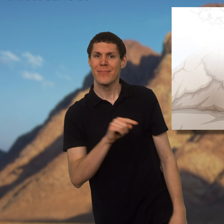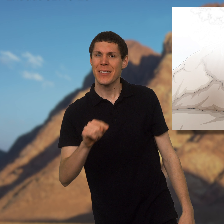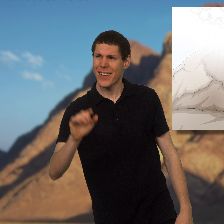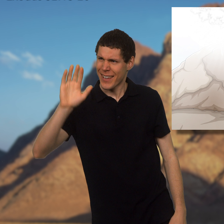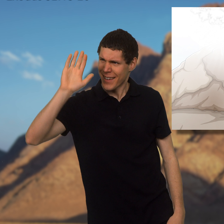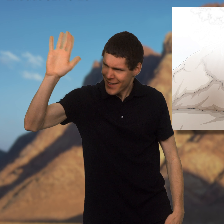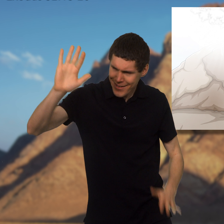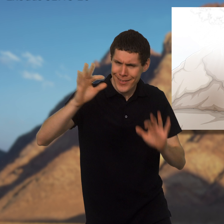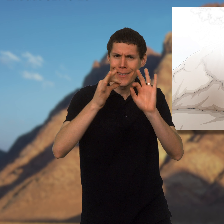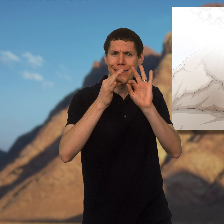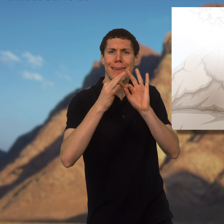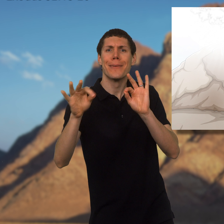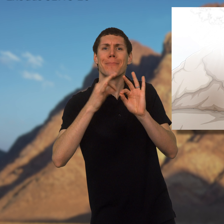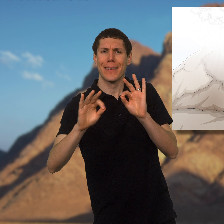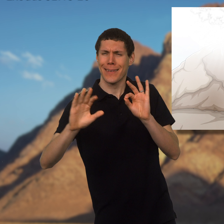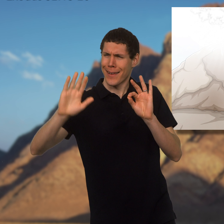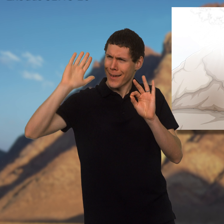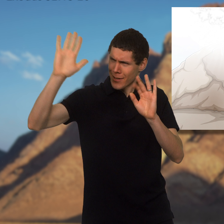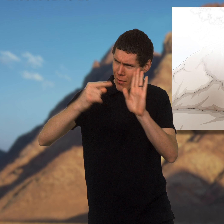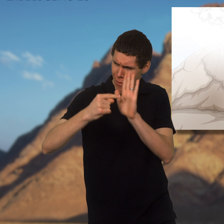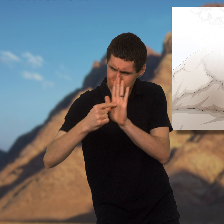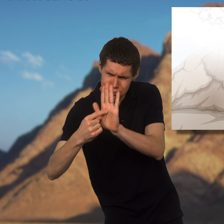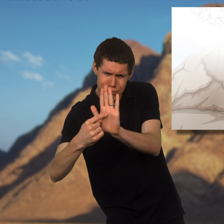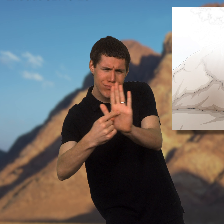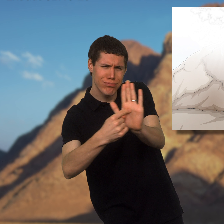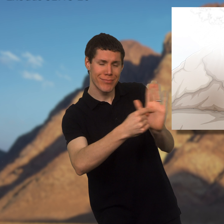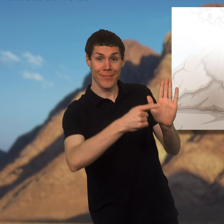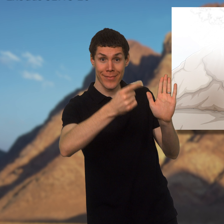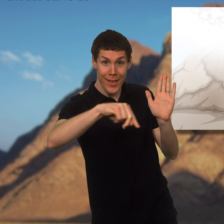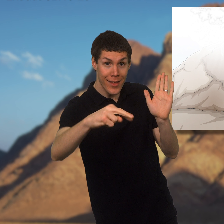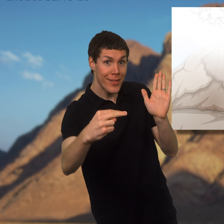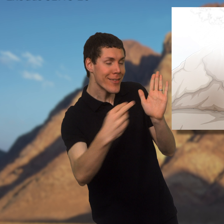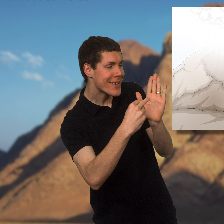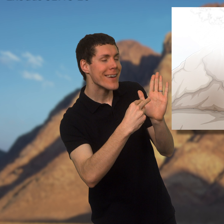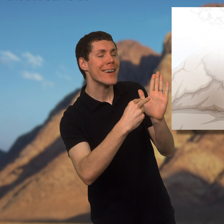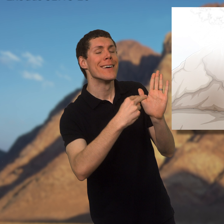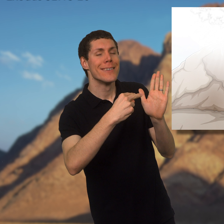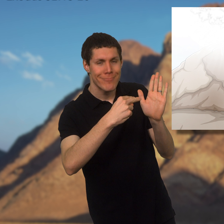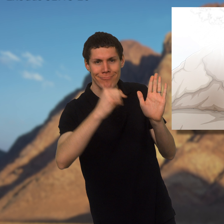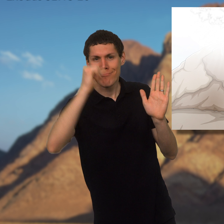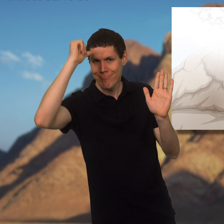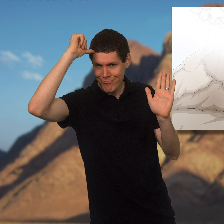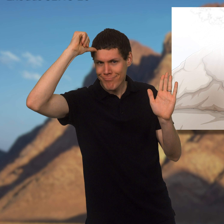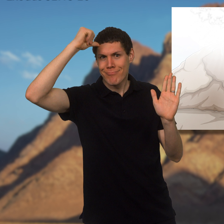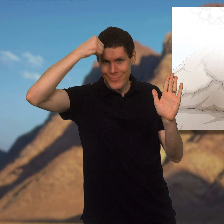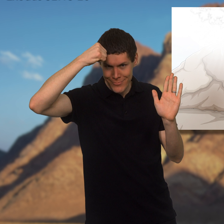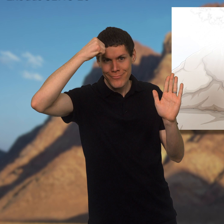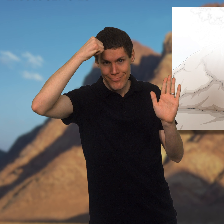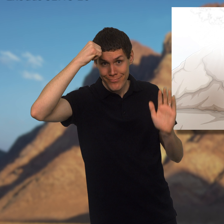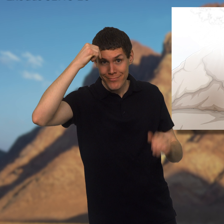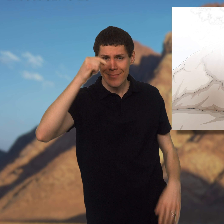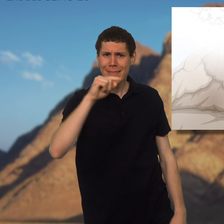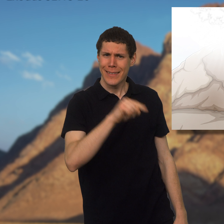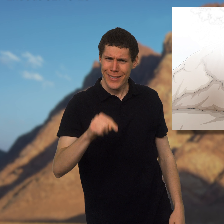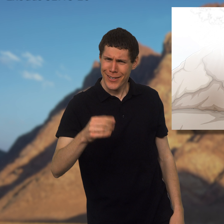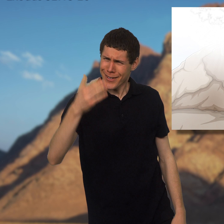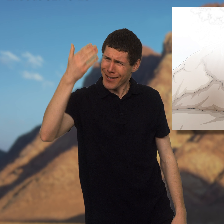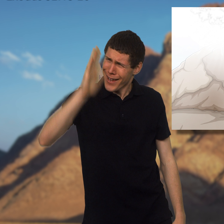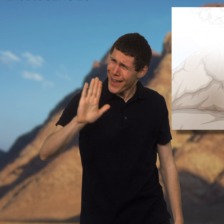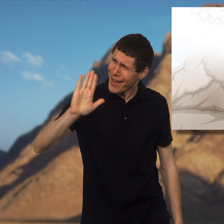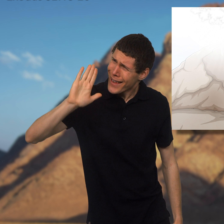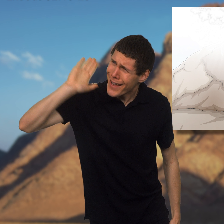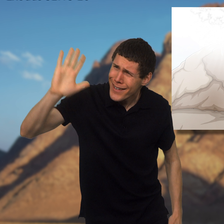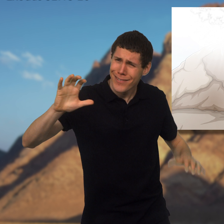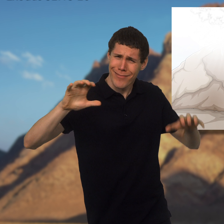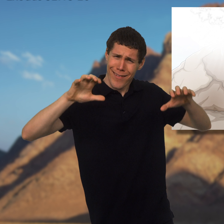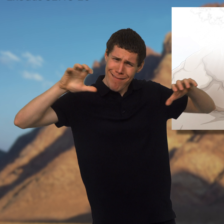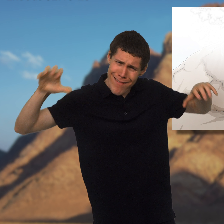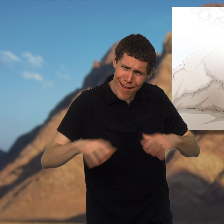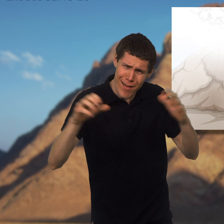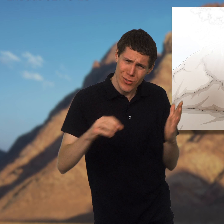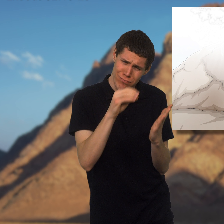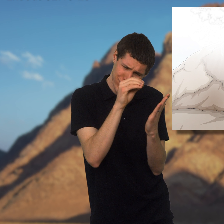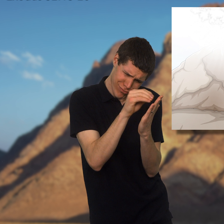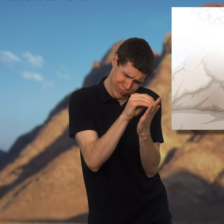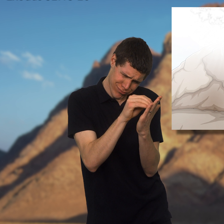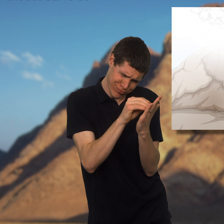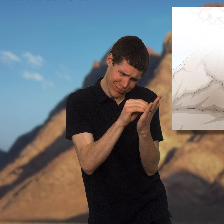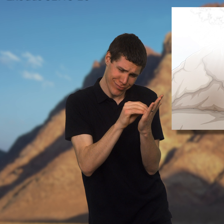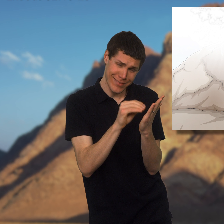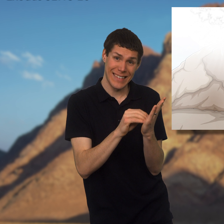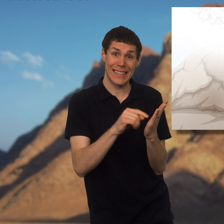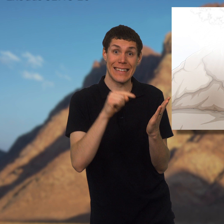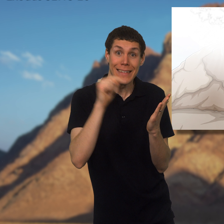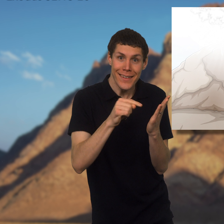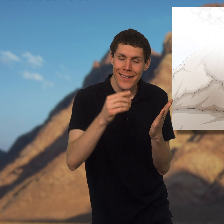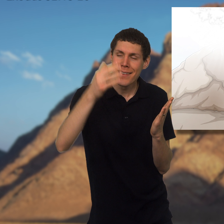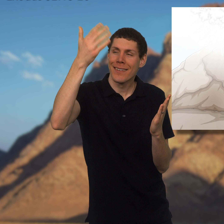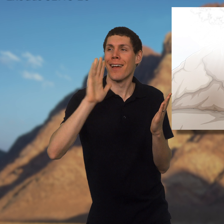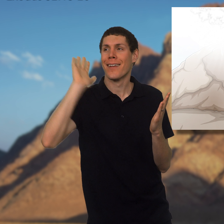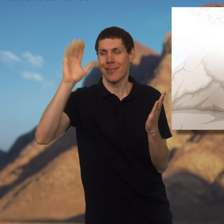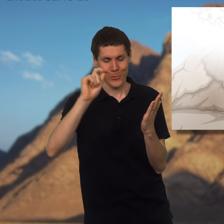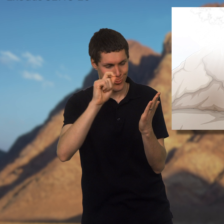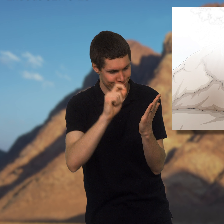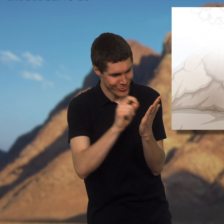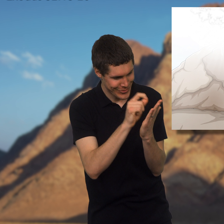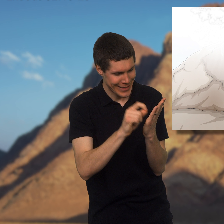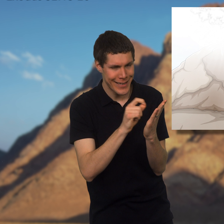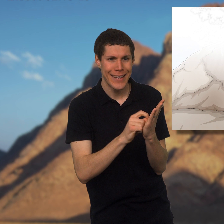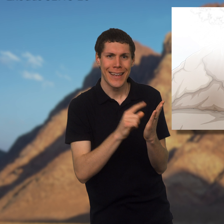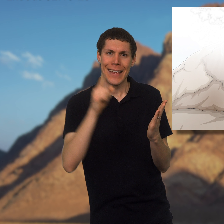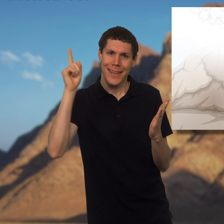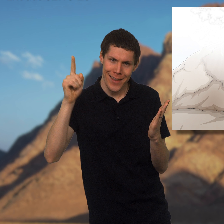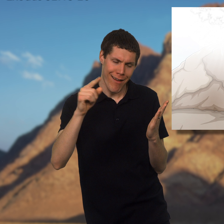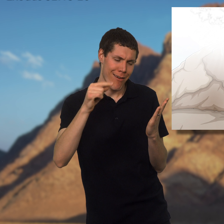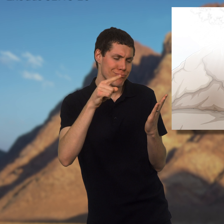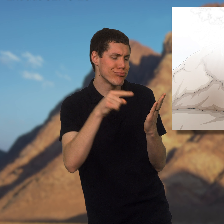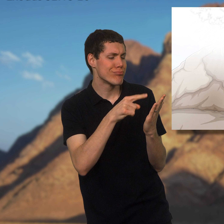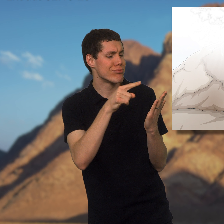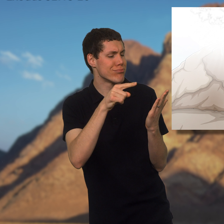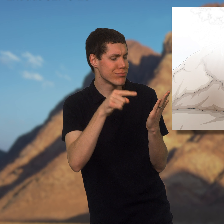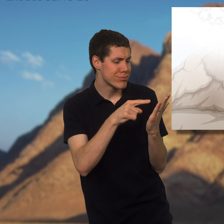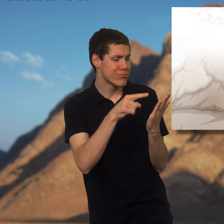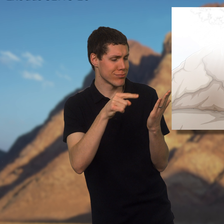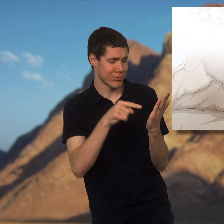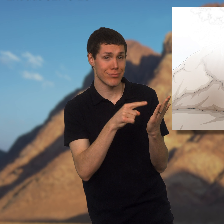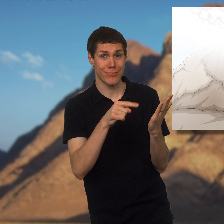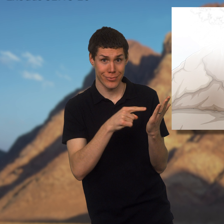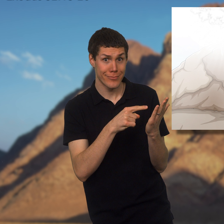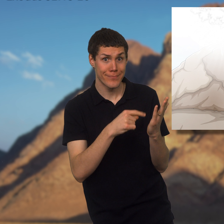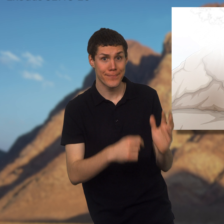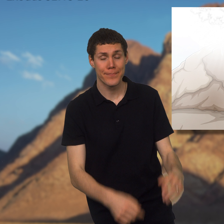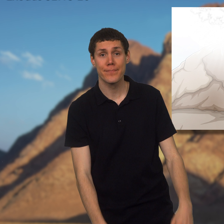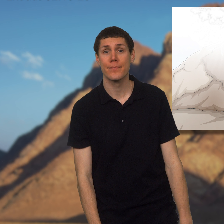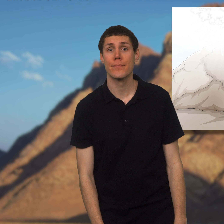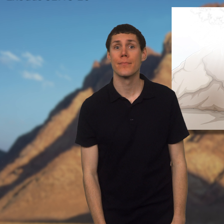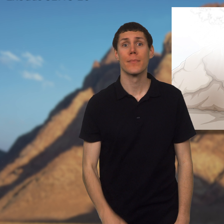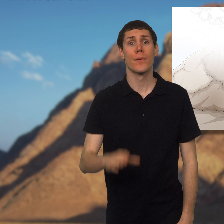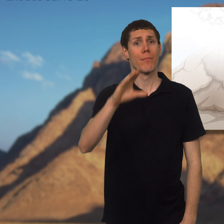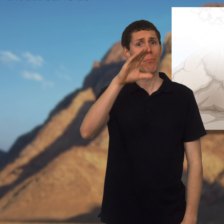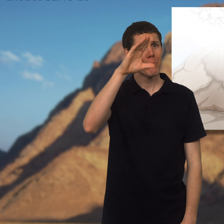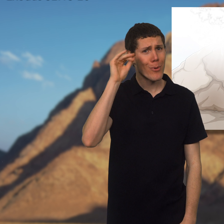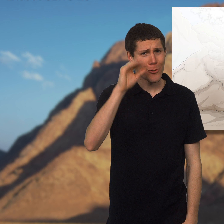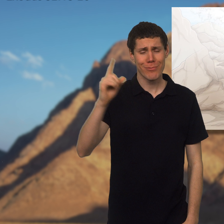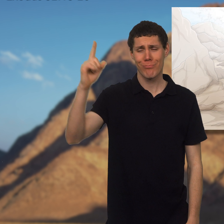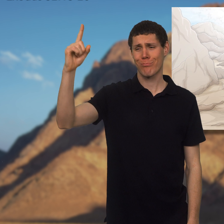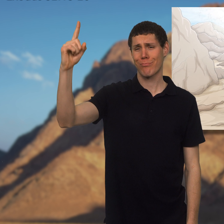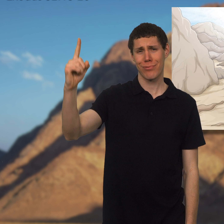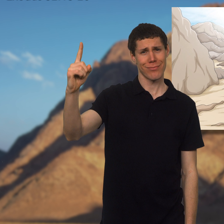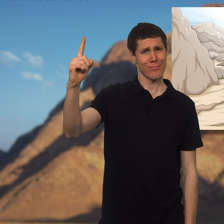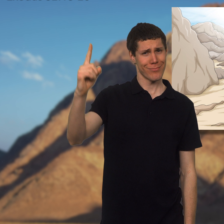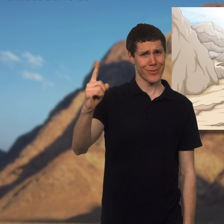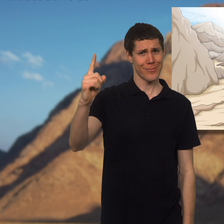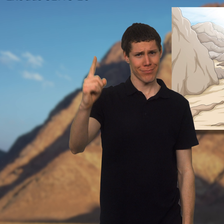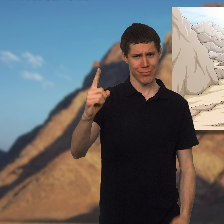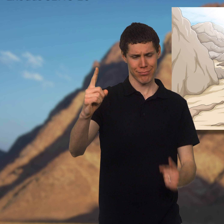The tablets were the work of God, and the writing was the writing of God, engraved on the tablets.